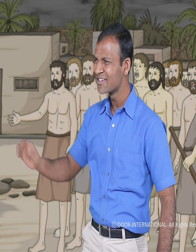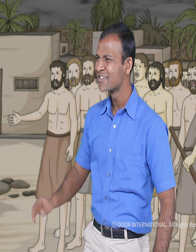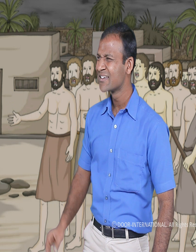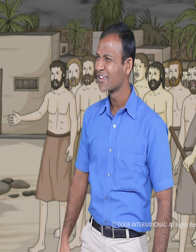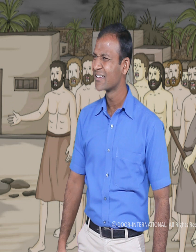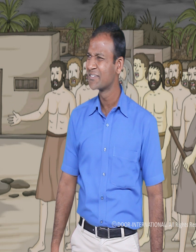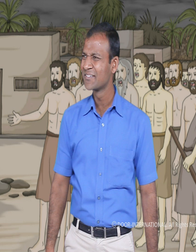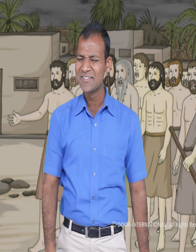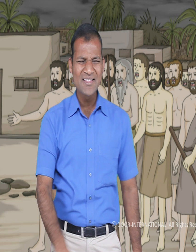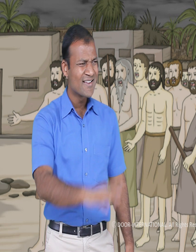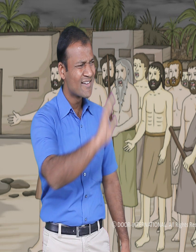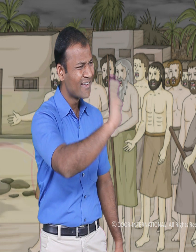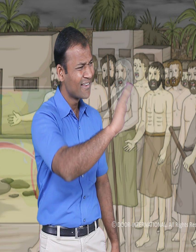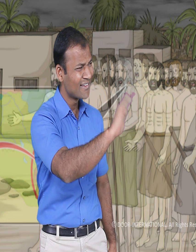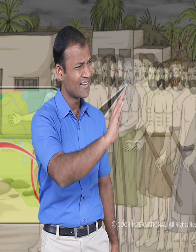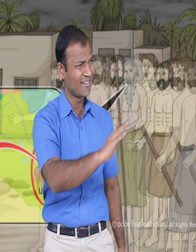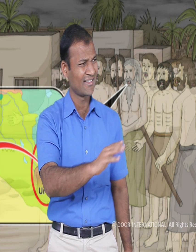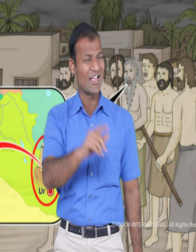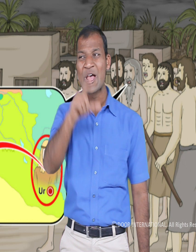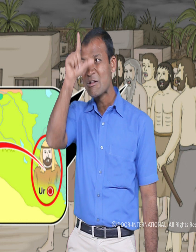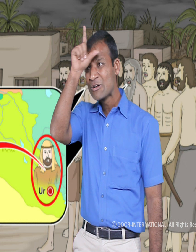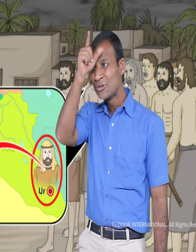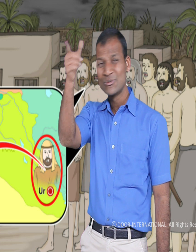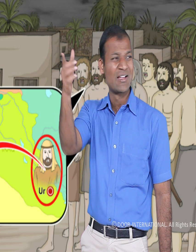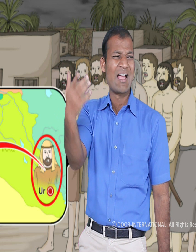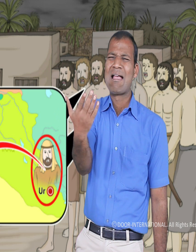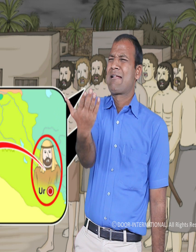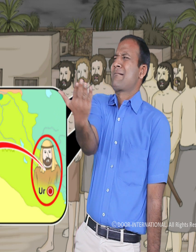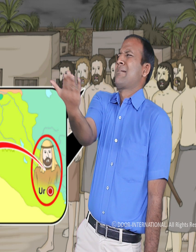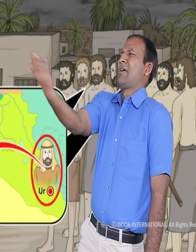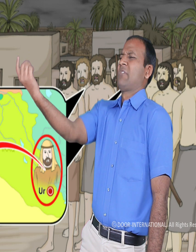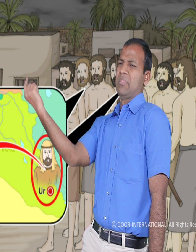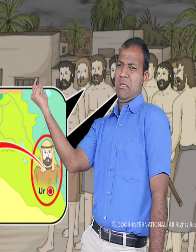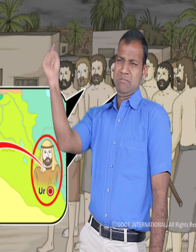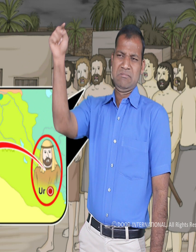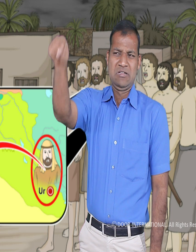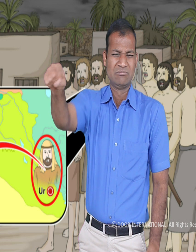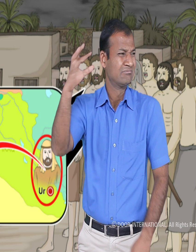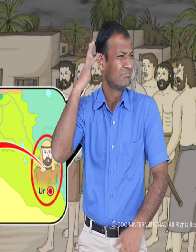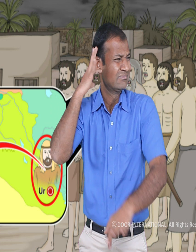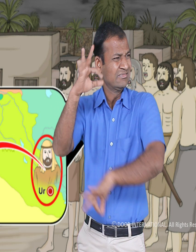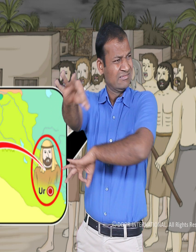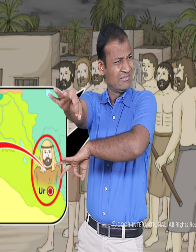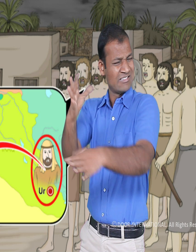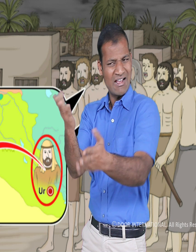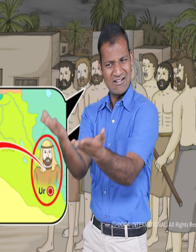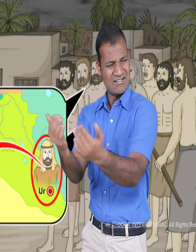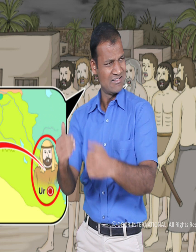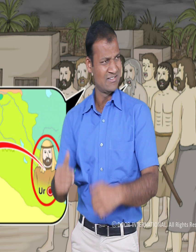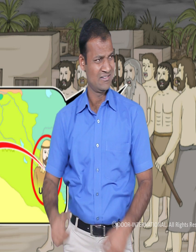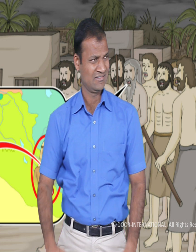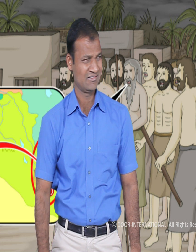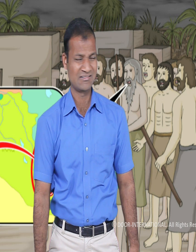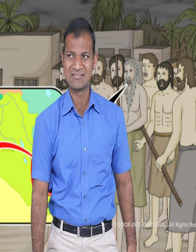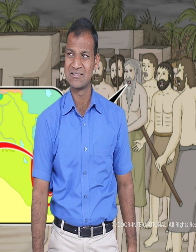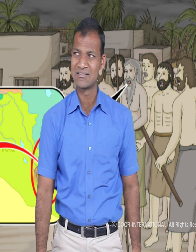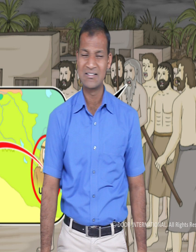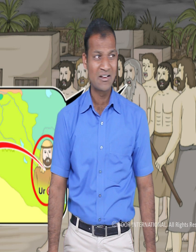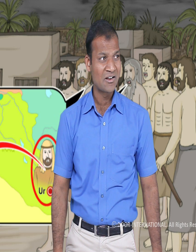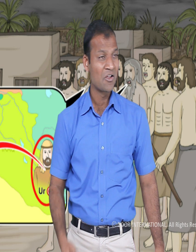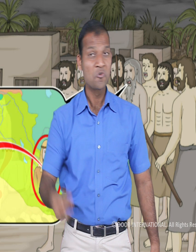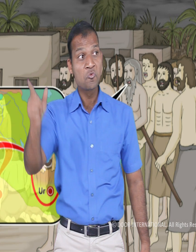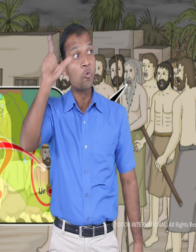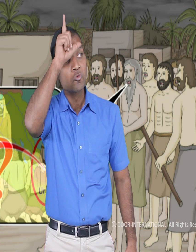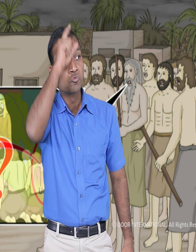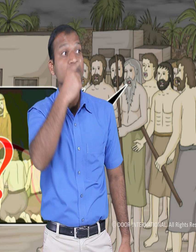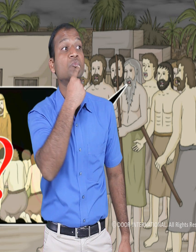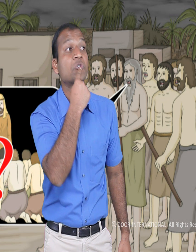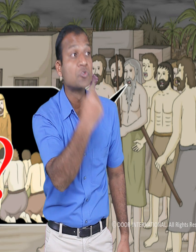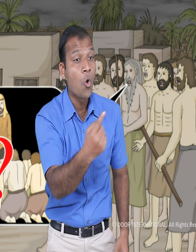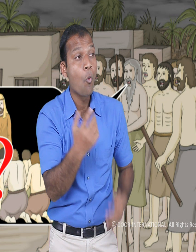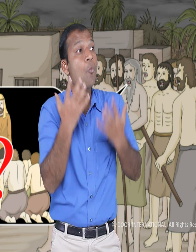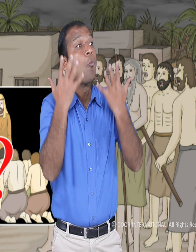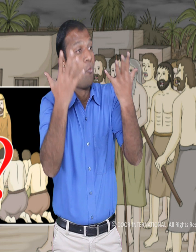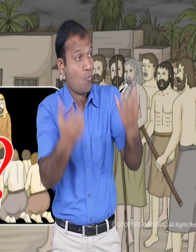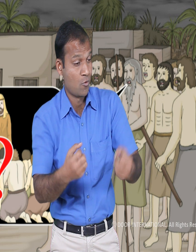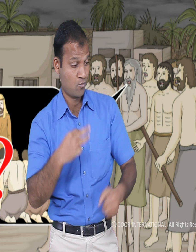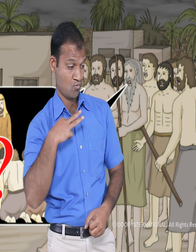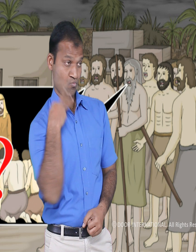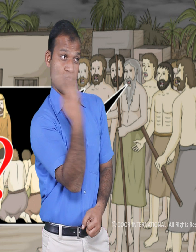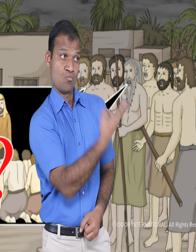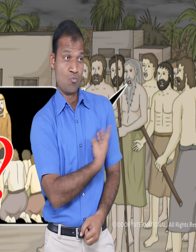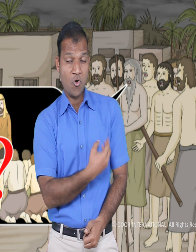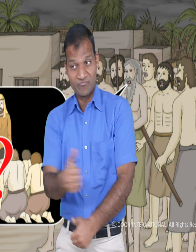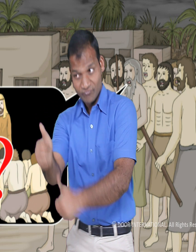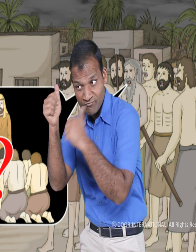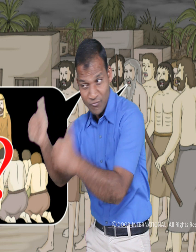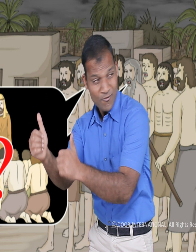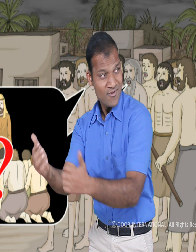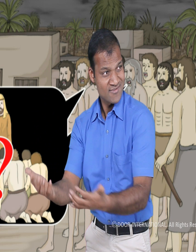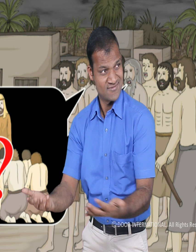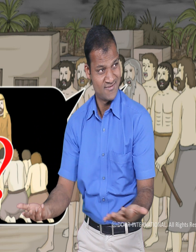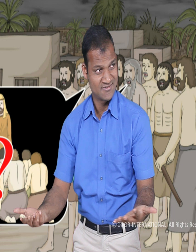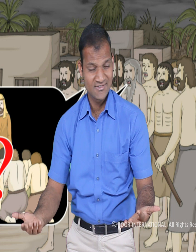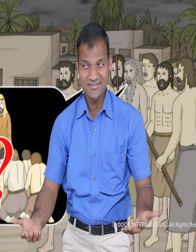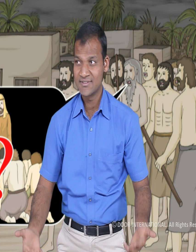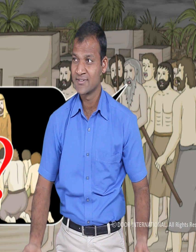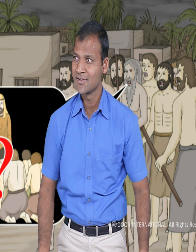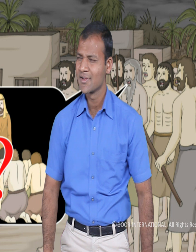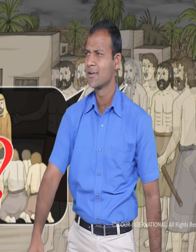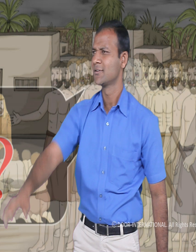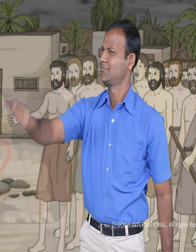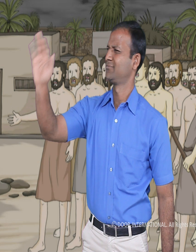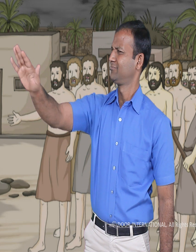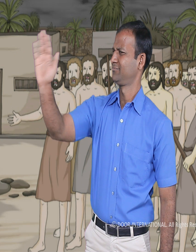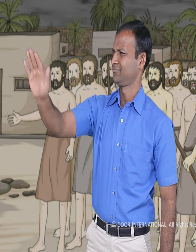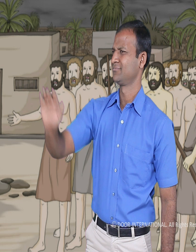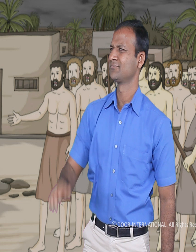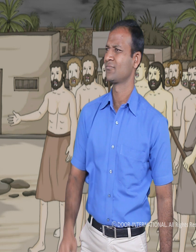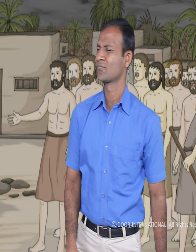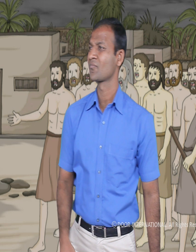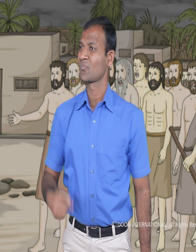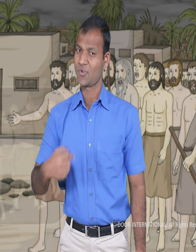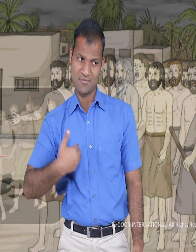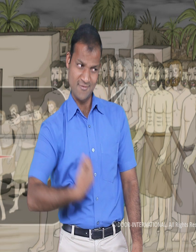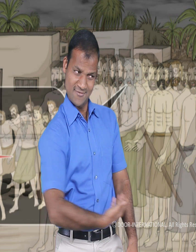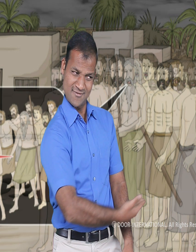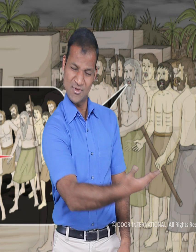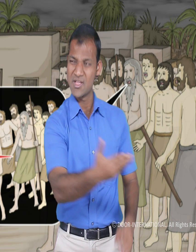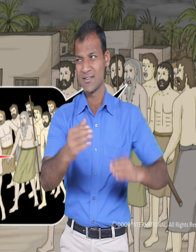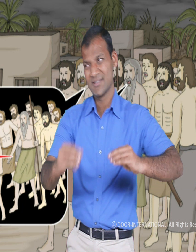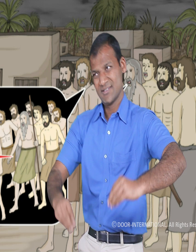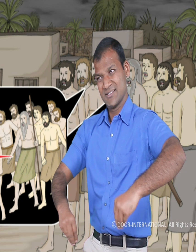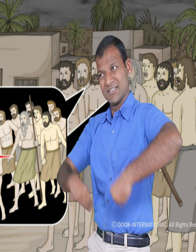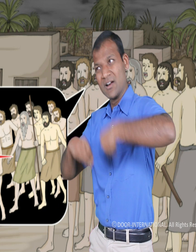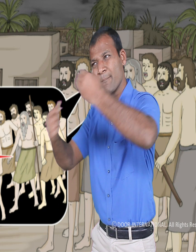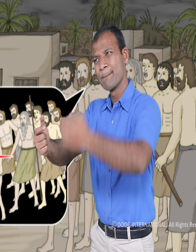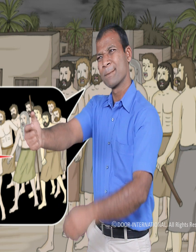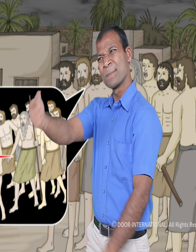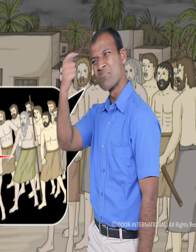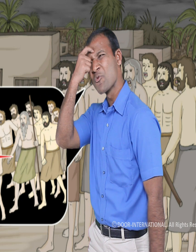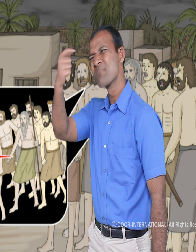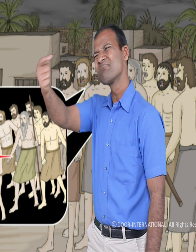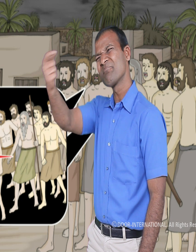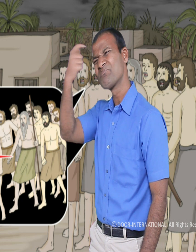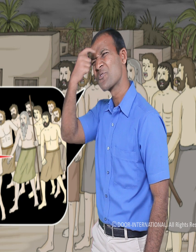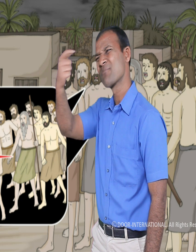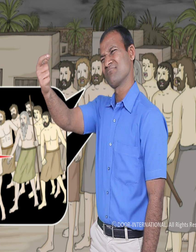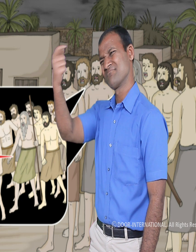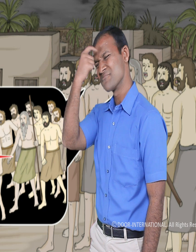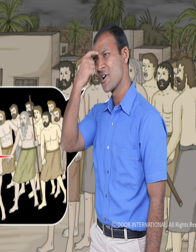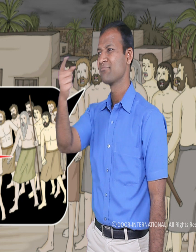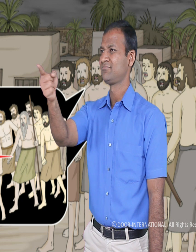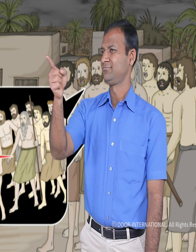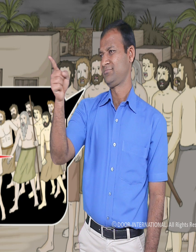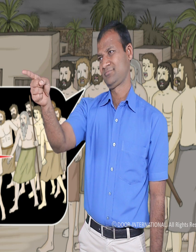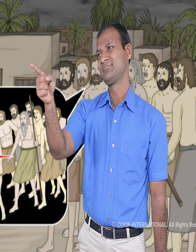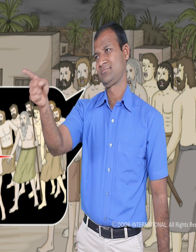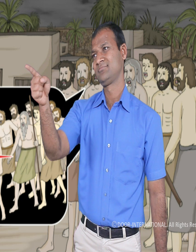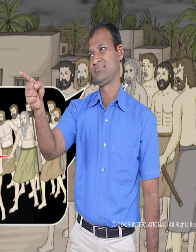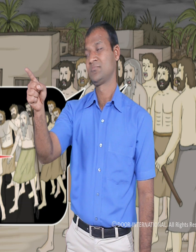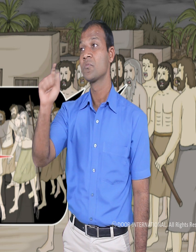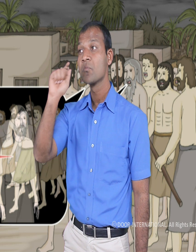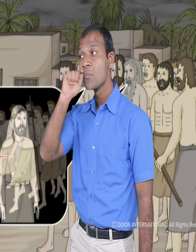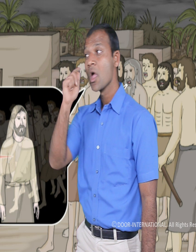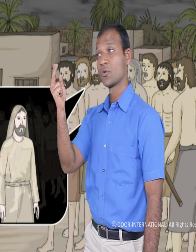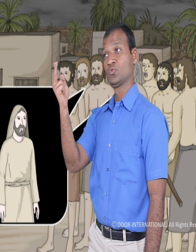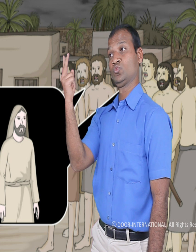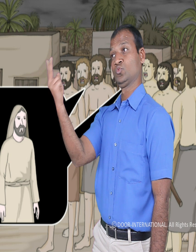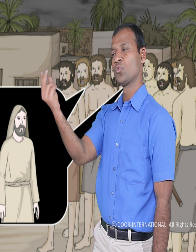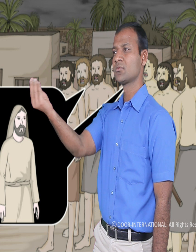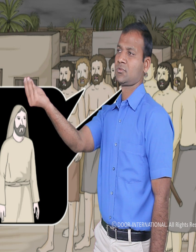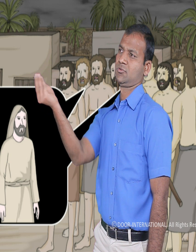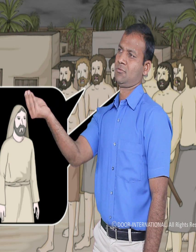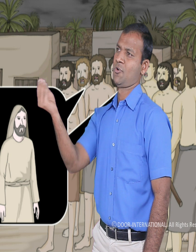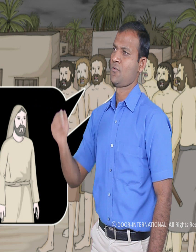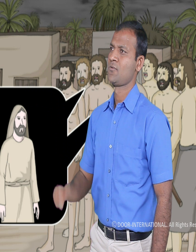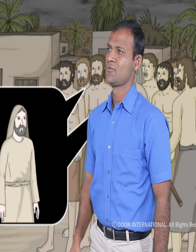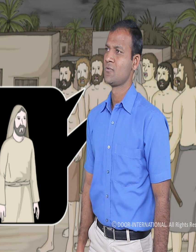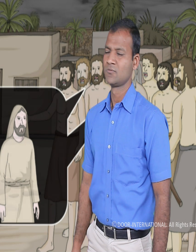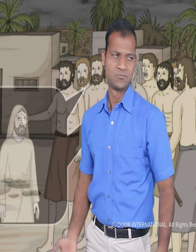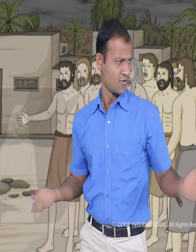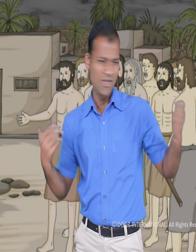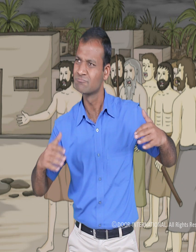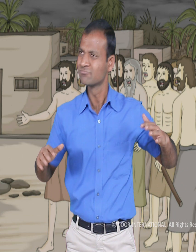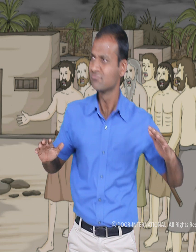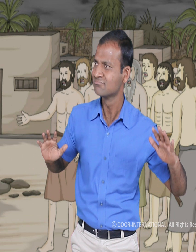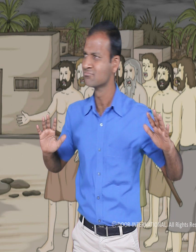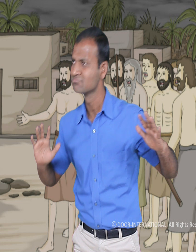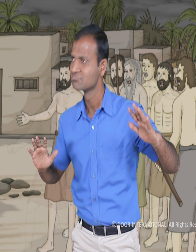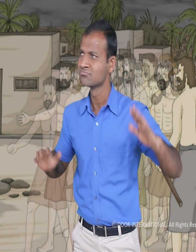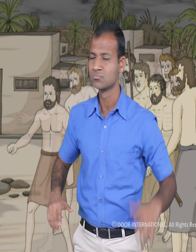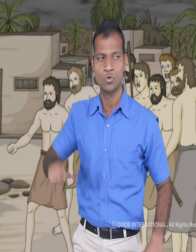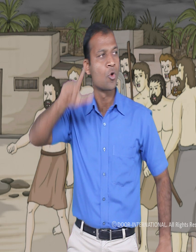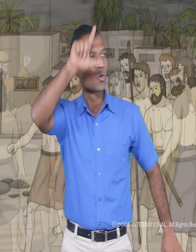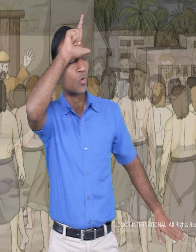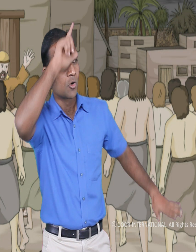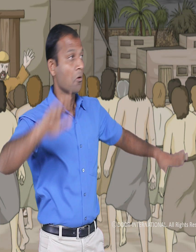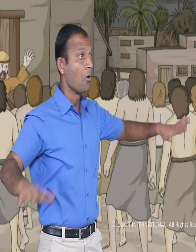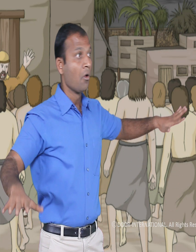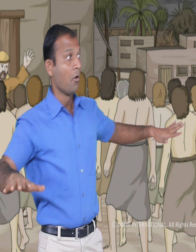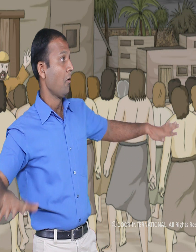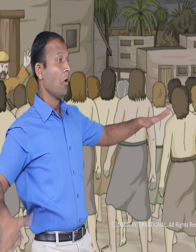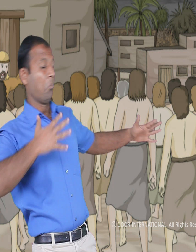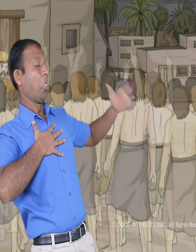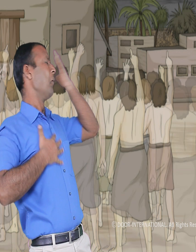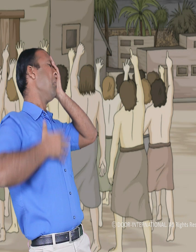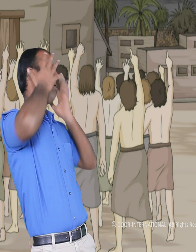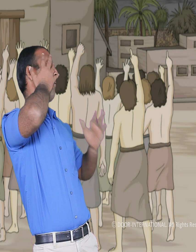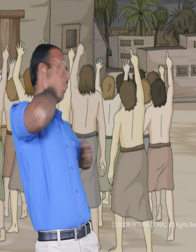And they declared, “This one came here as a foreigner, and he is already acting like a judge! Now we will treat you worse than them.”